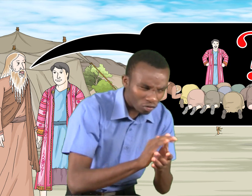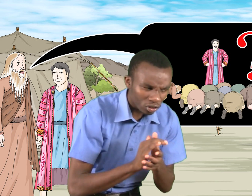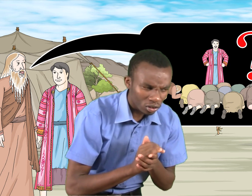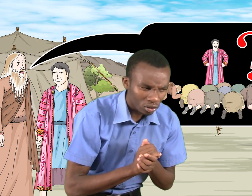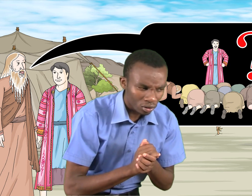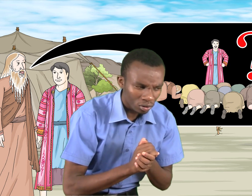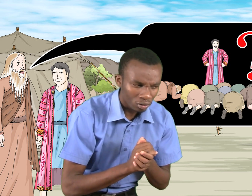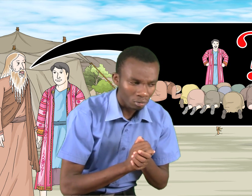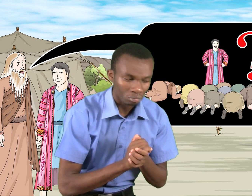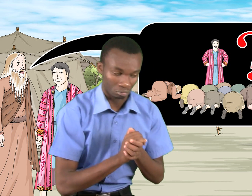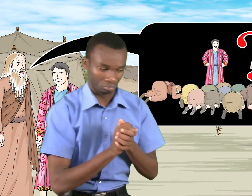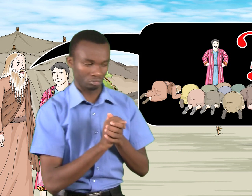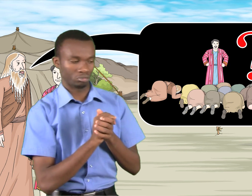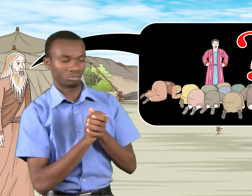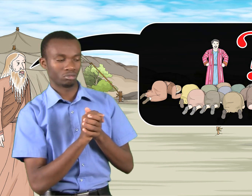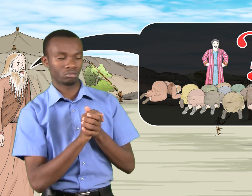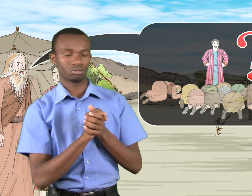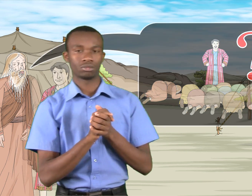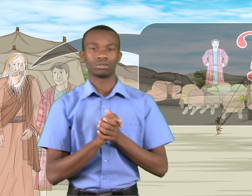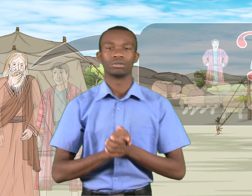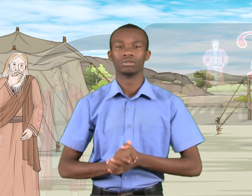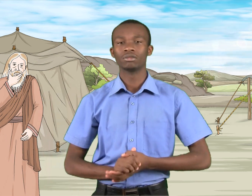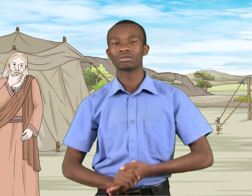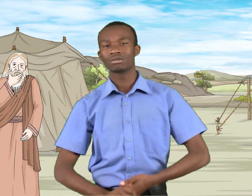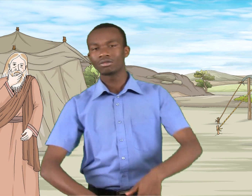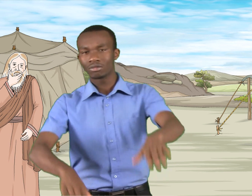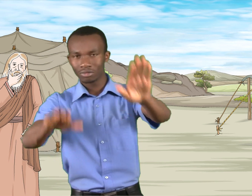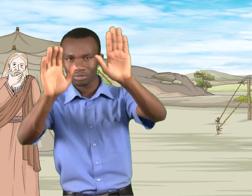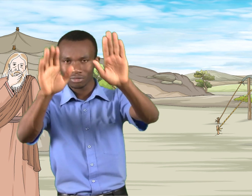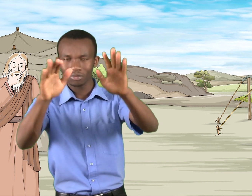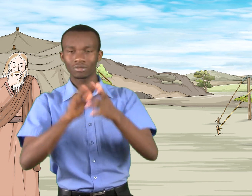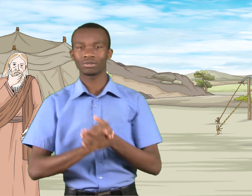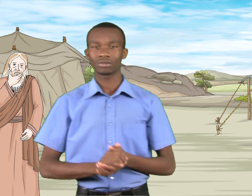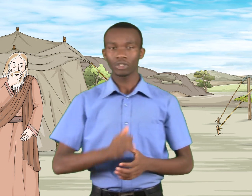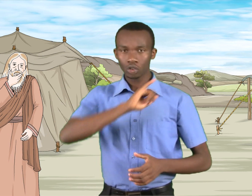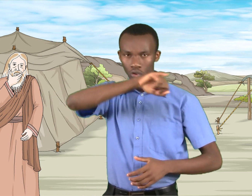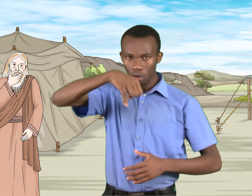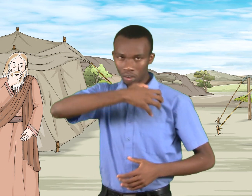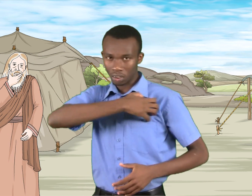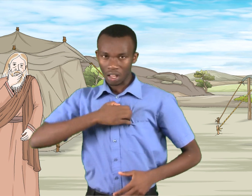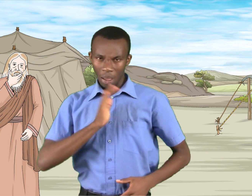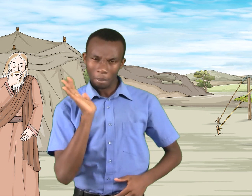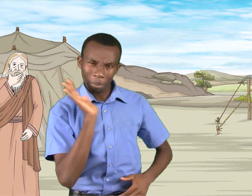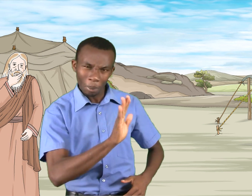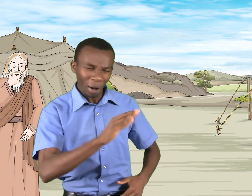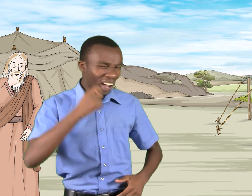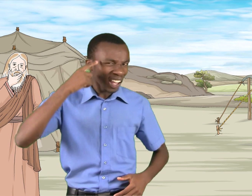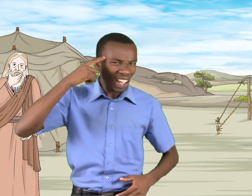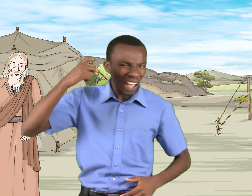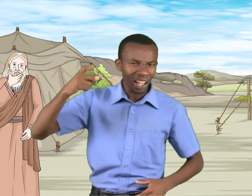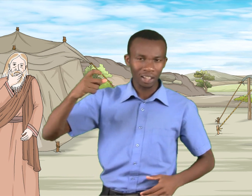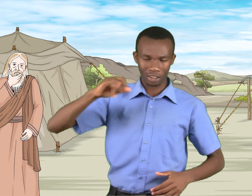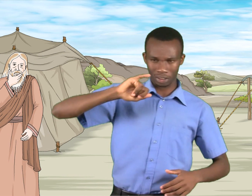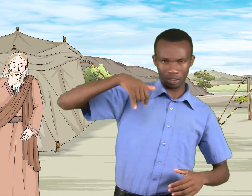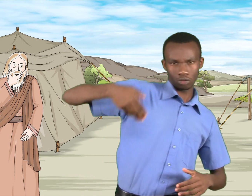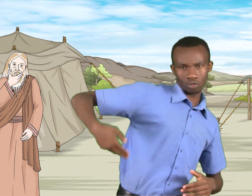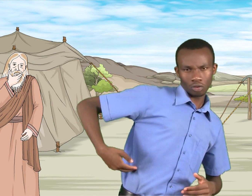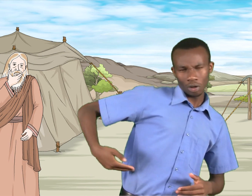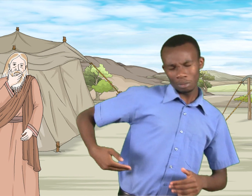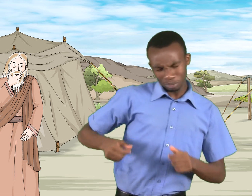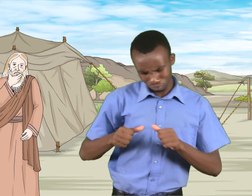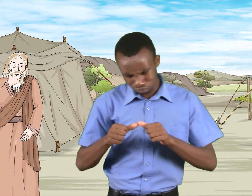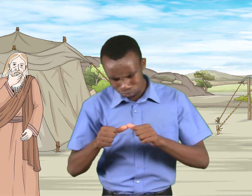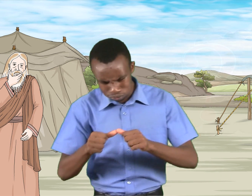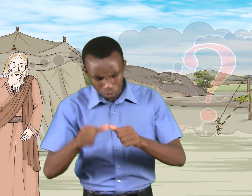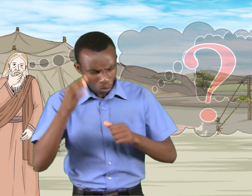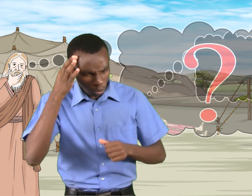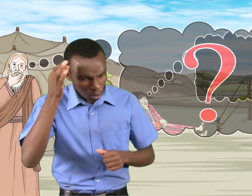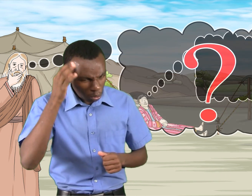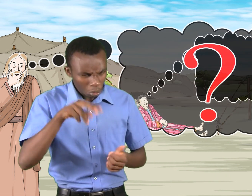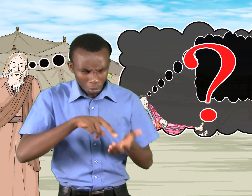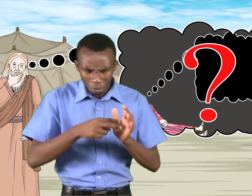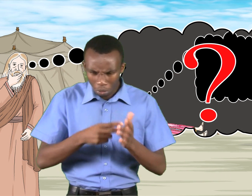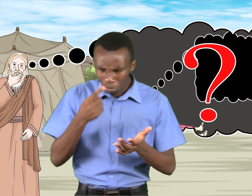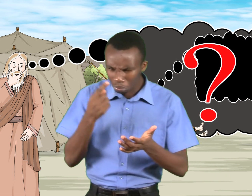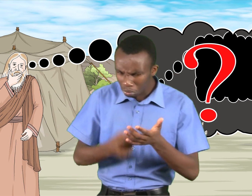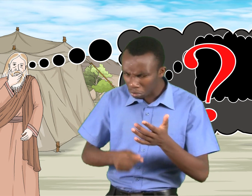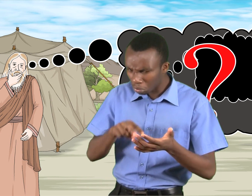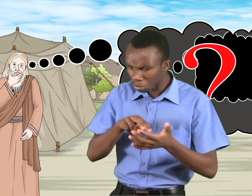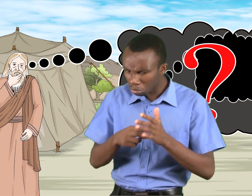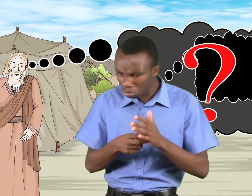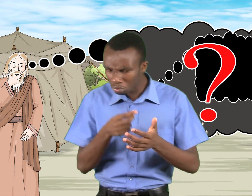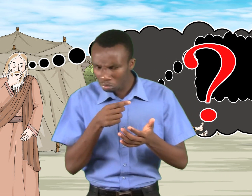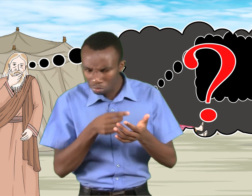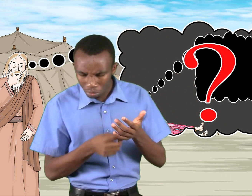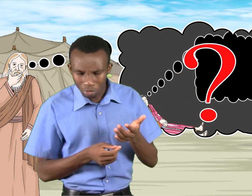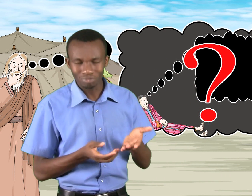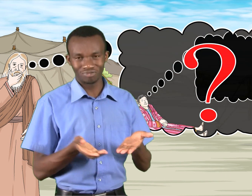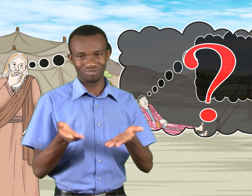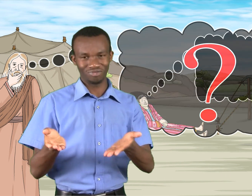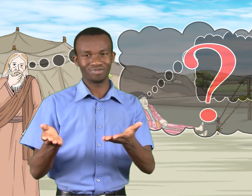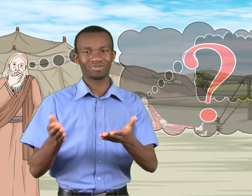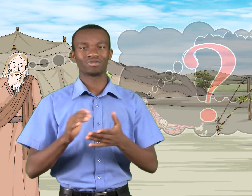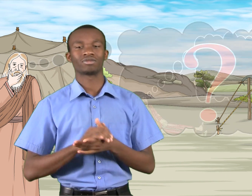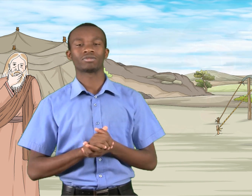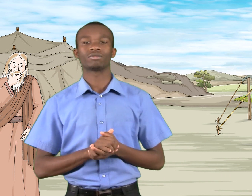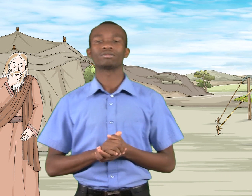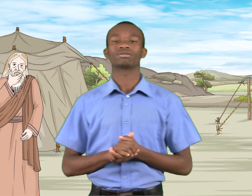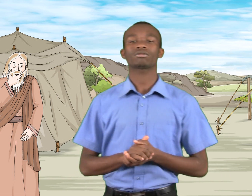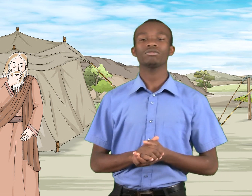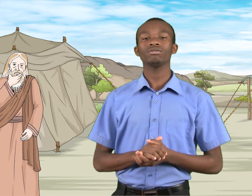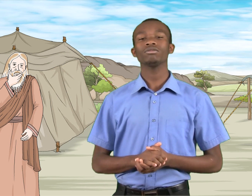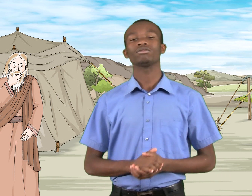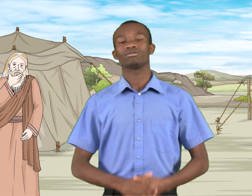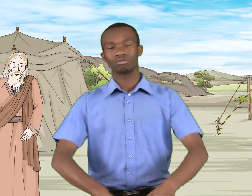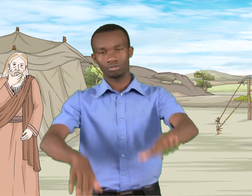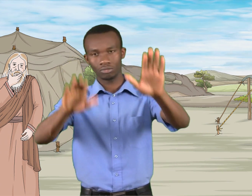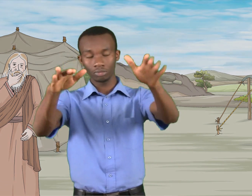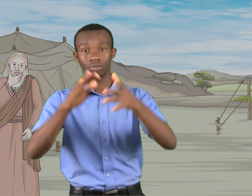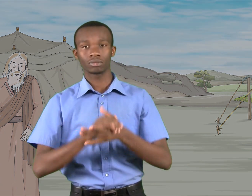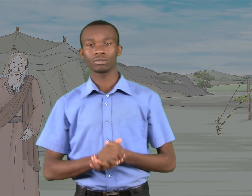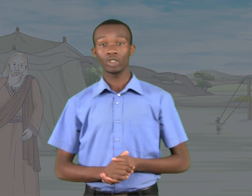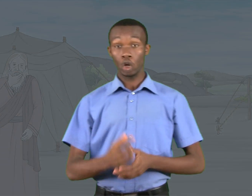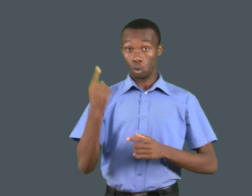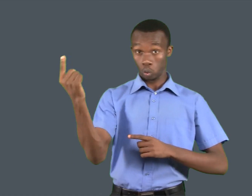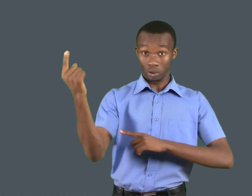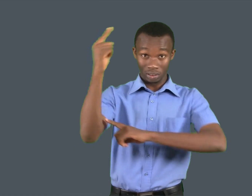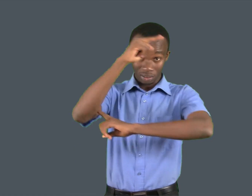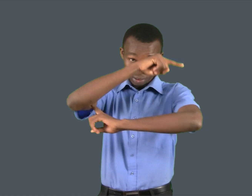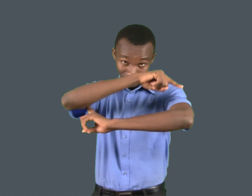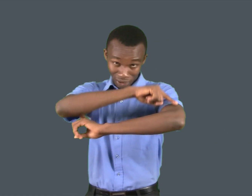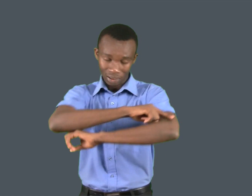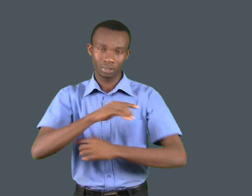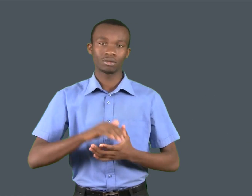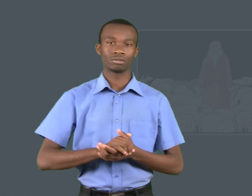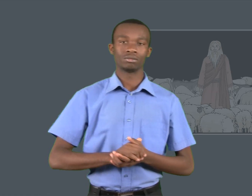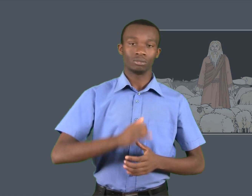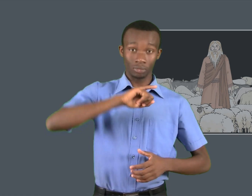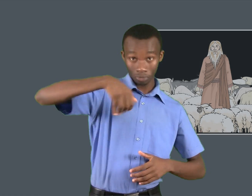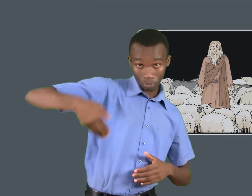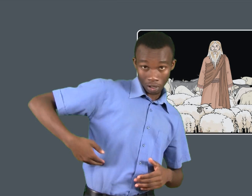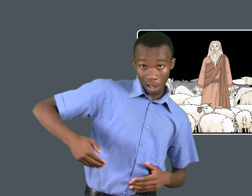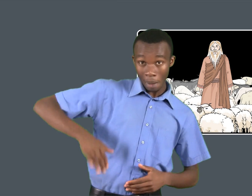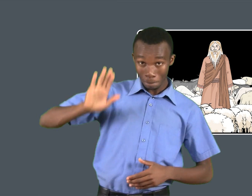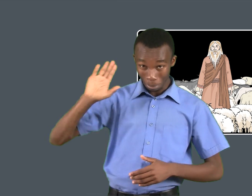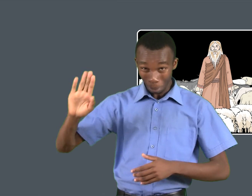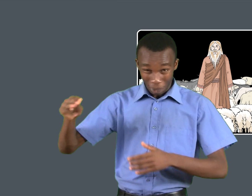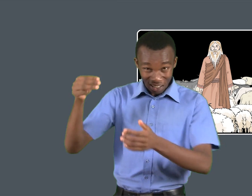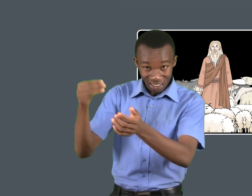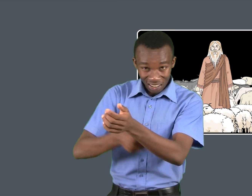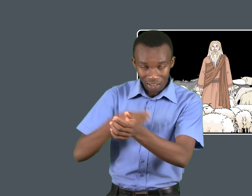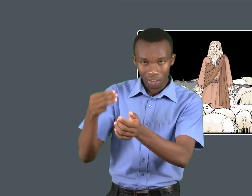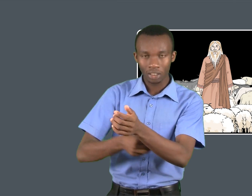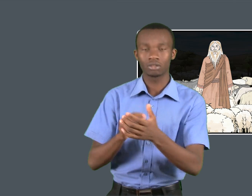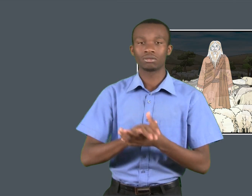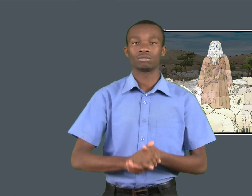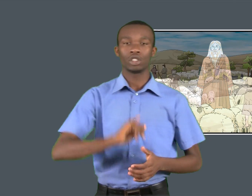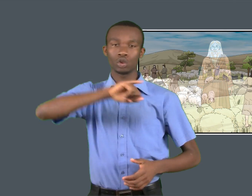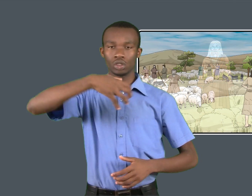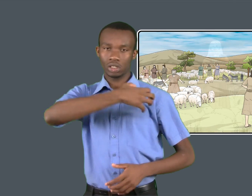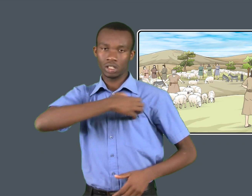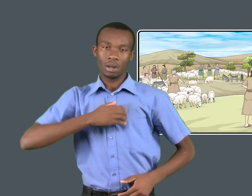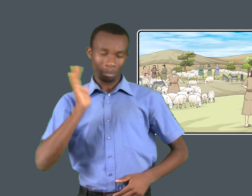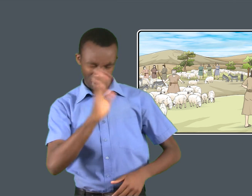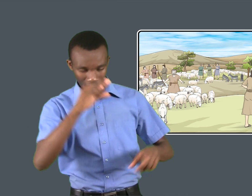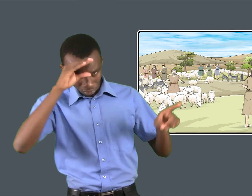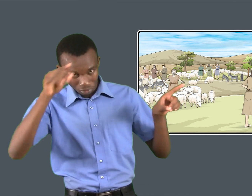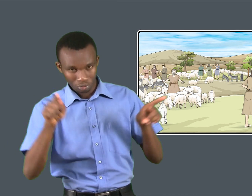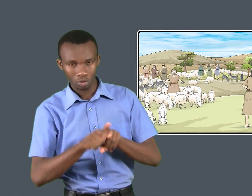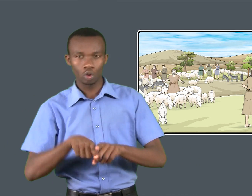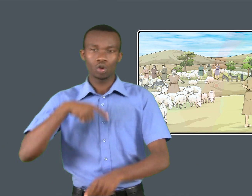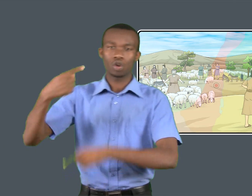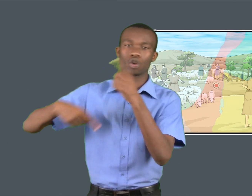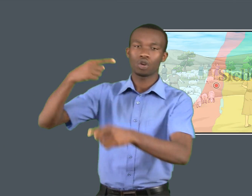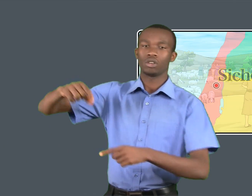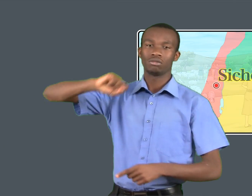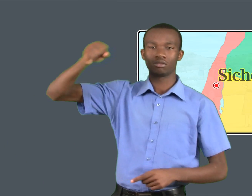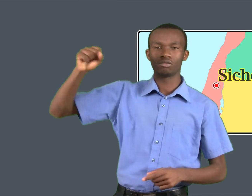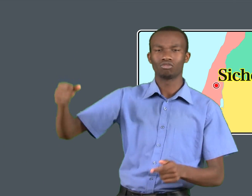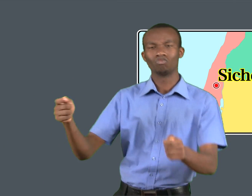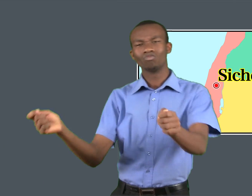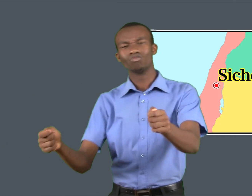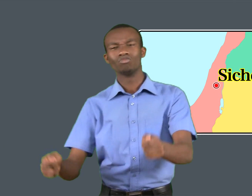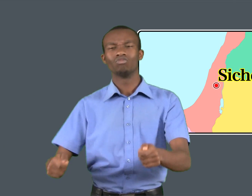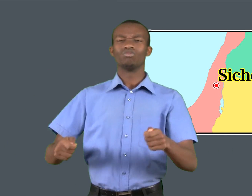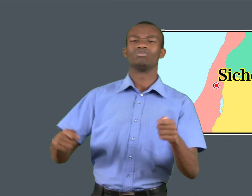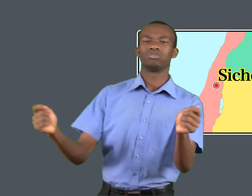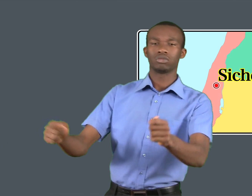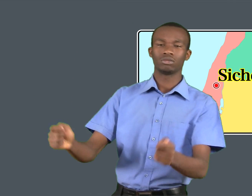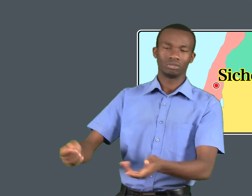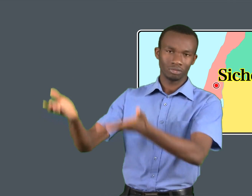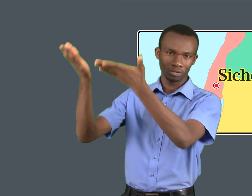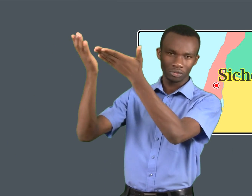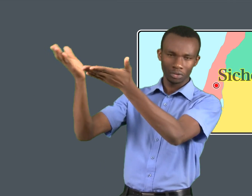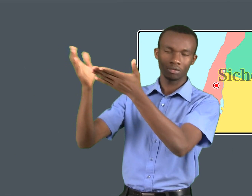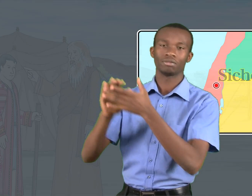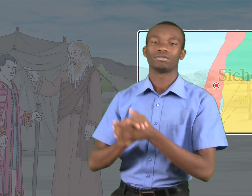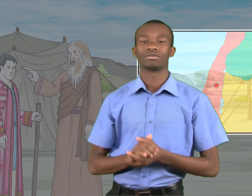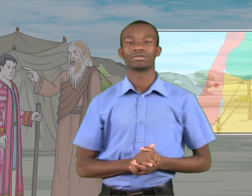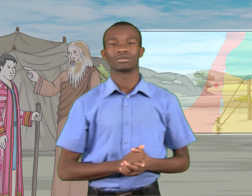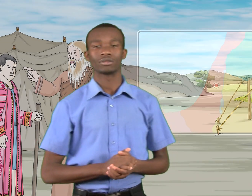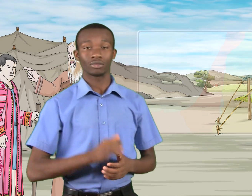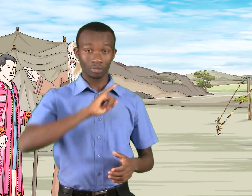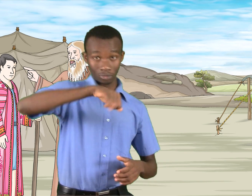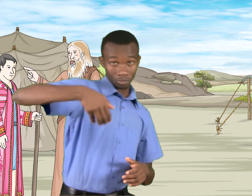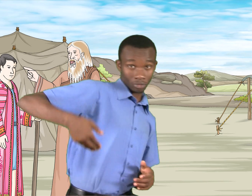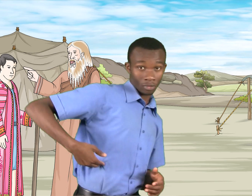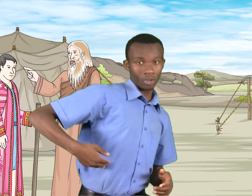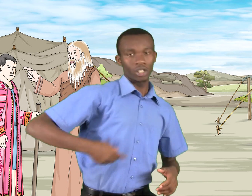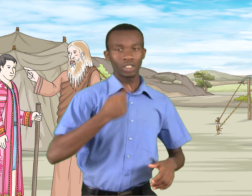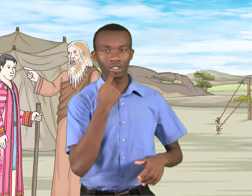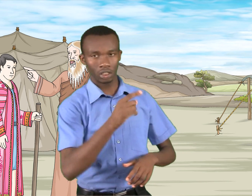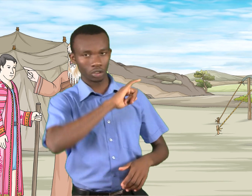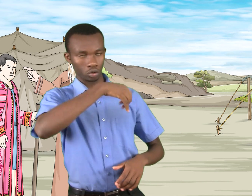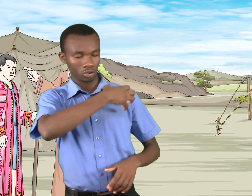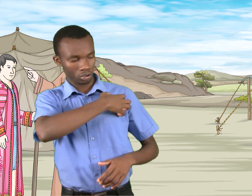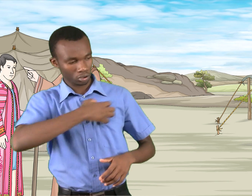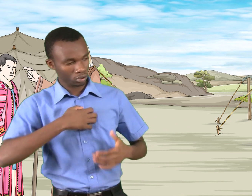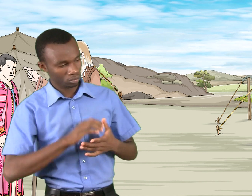And his brothers were jealous of him, but his father kept in mind what he had said. Some time later, Joseph’s brothers had gone to pasture their father’s flocks near Shechem.